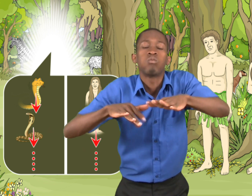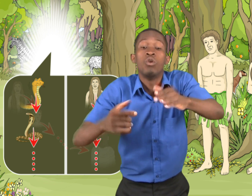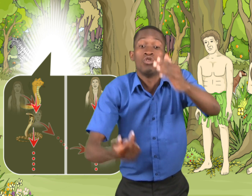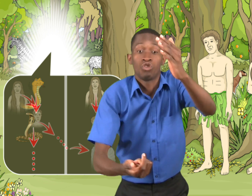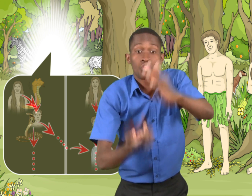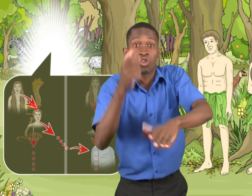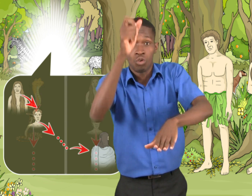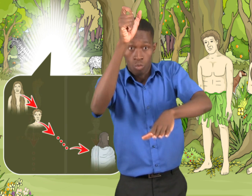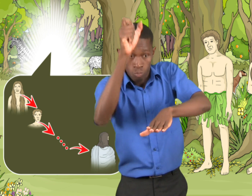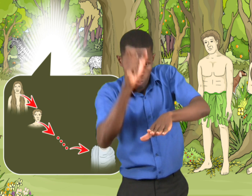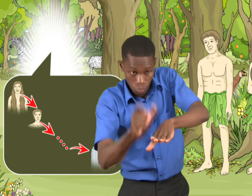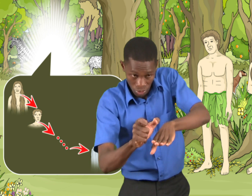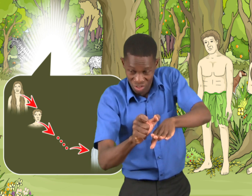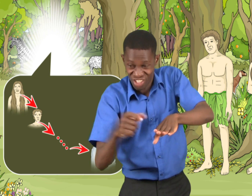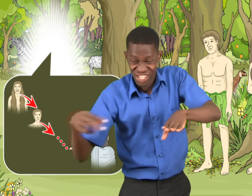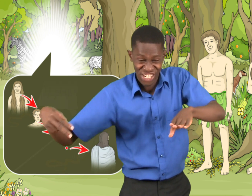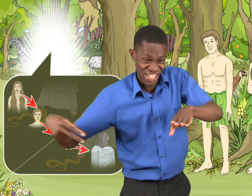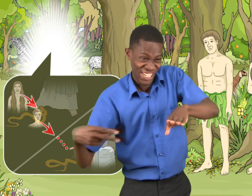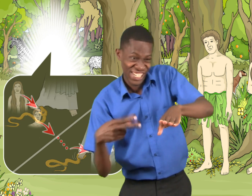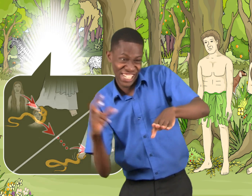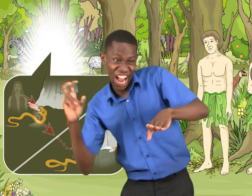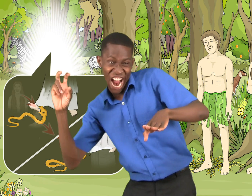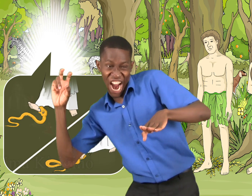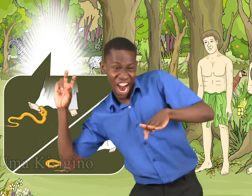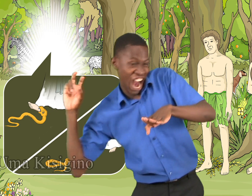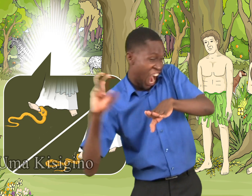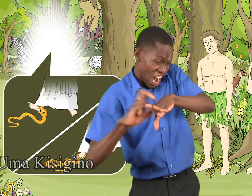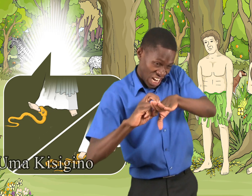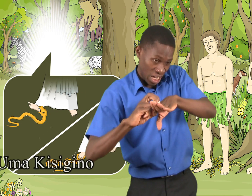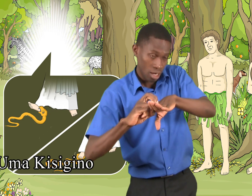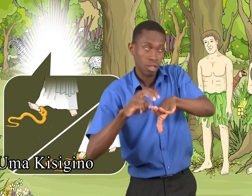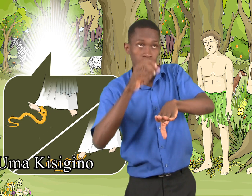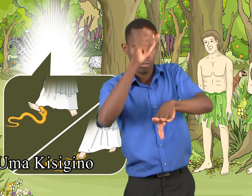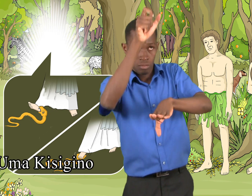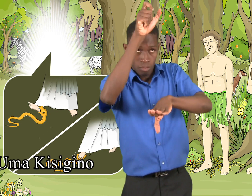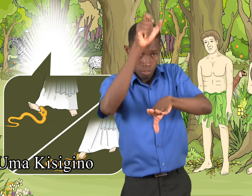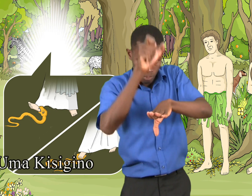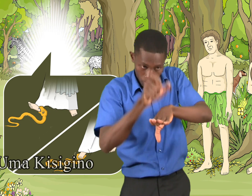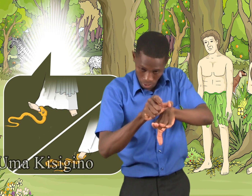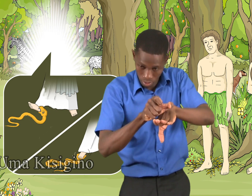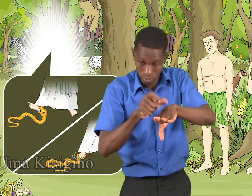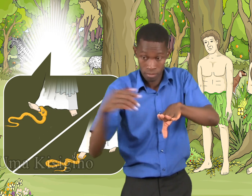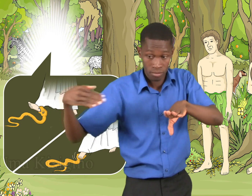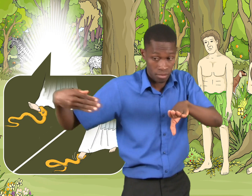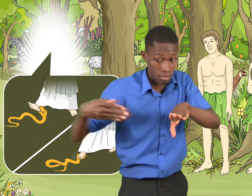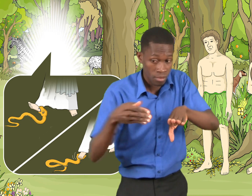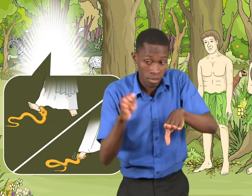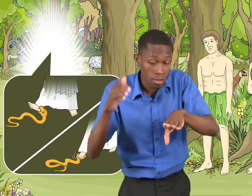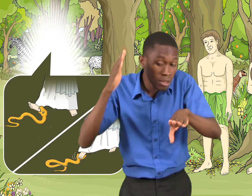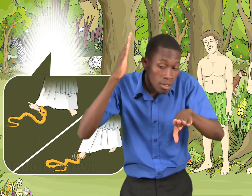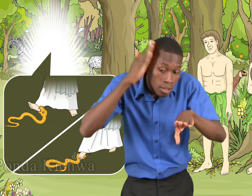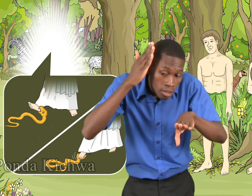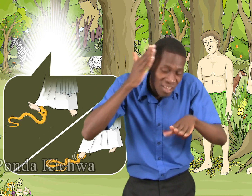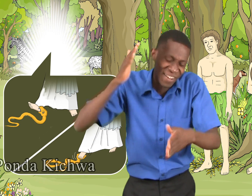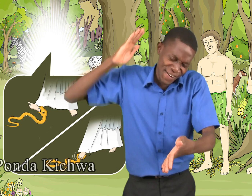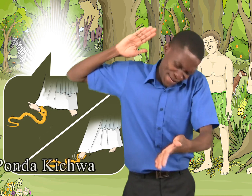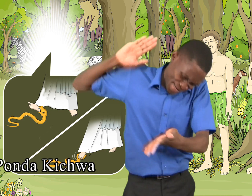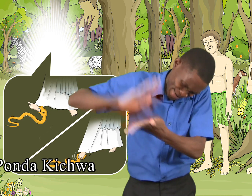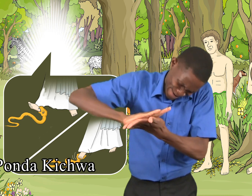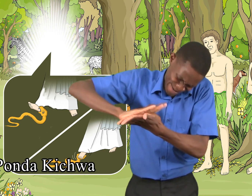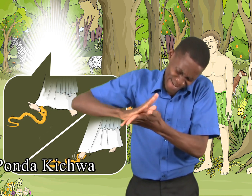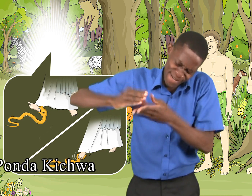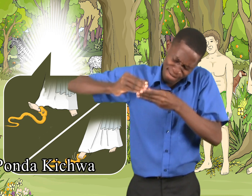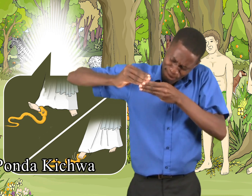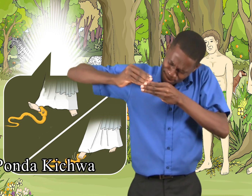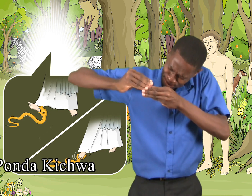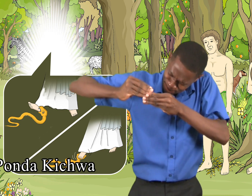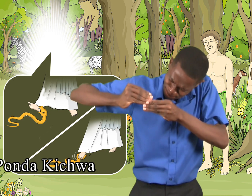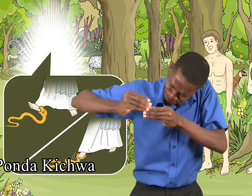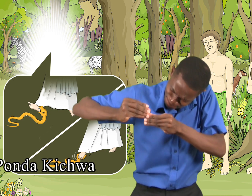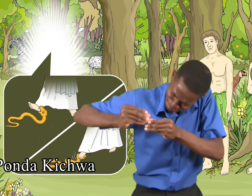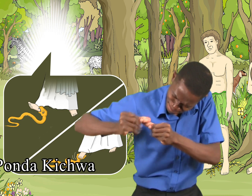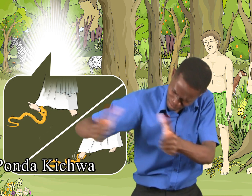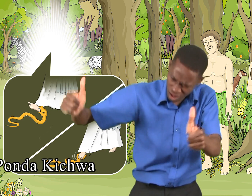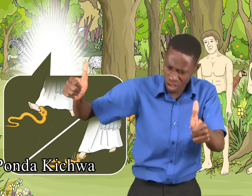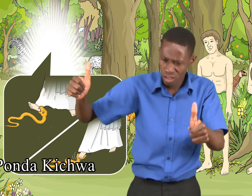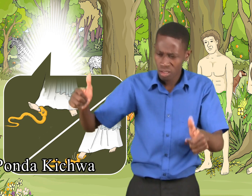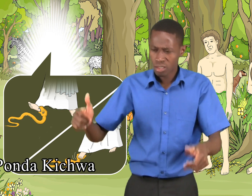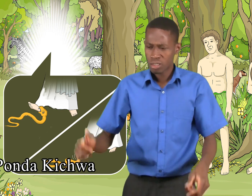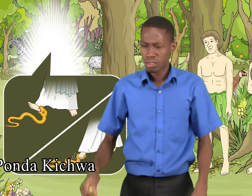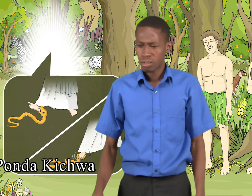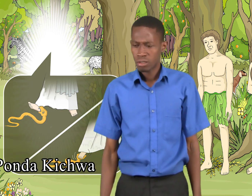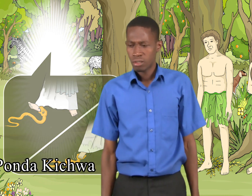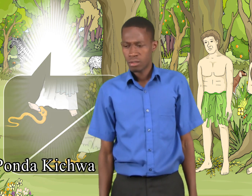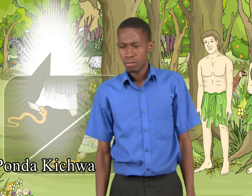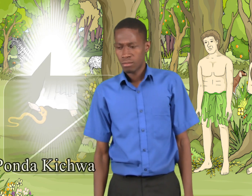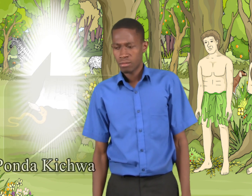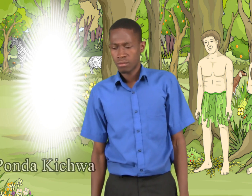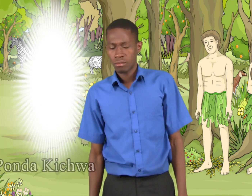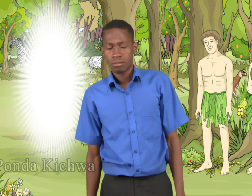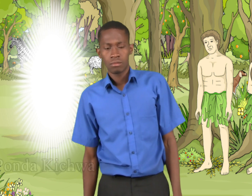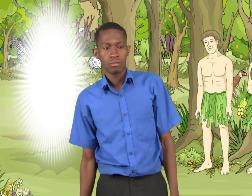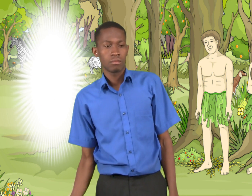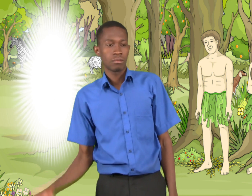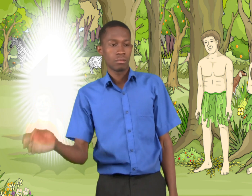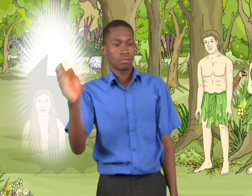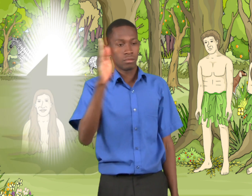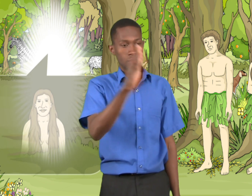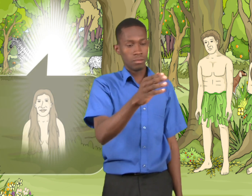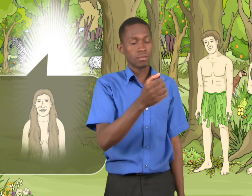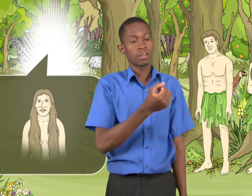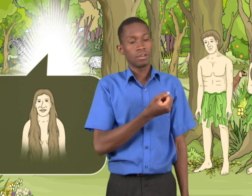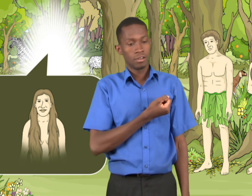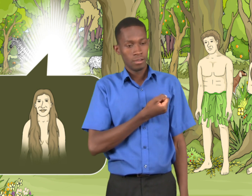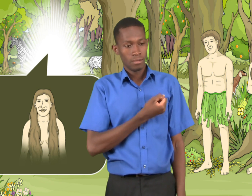He will crush your head, and you will strike his heel.”